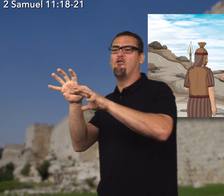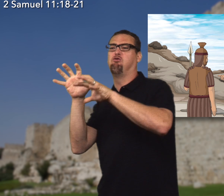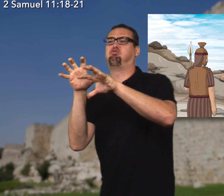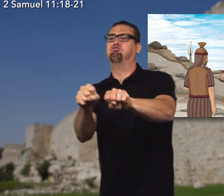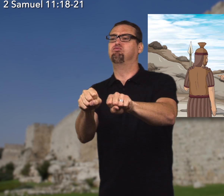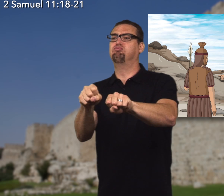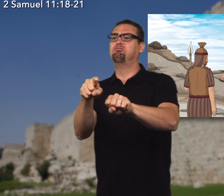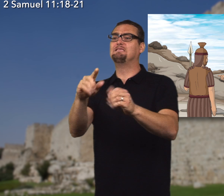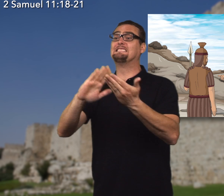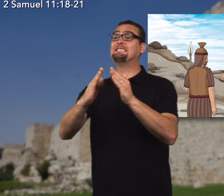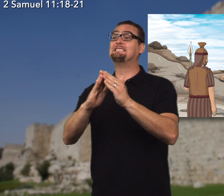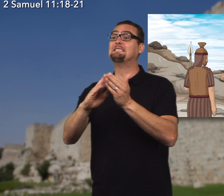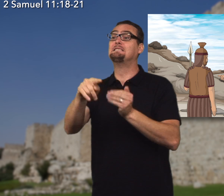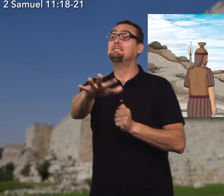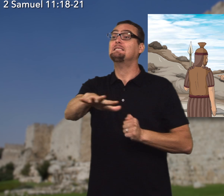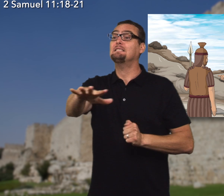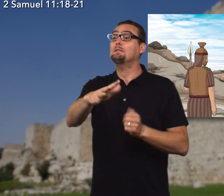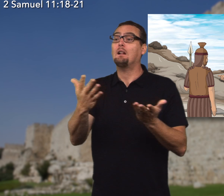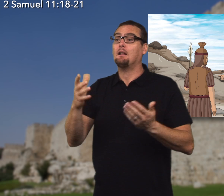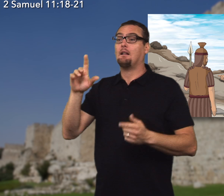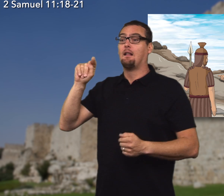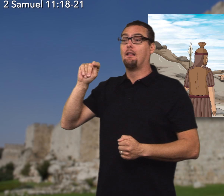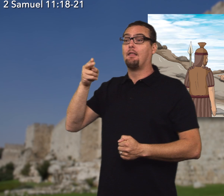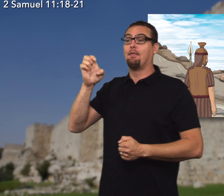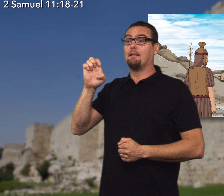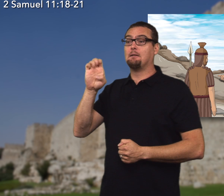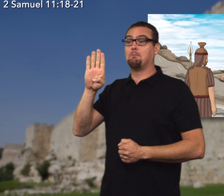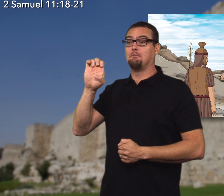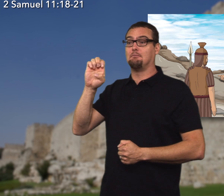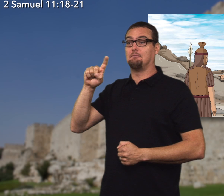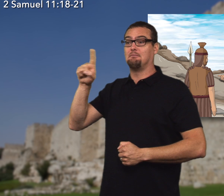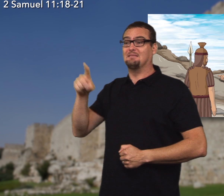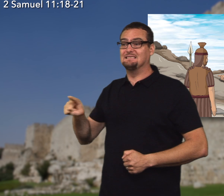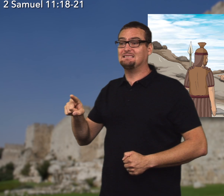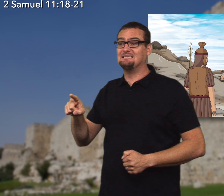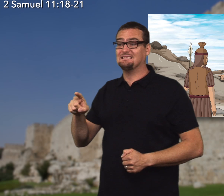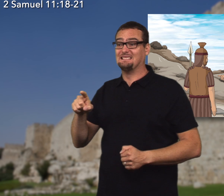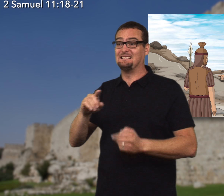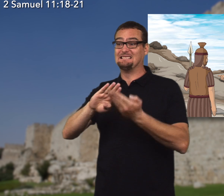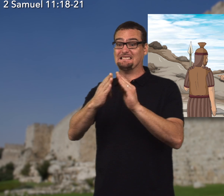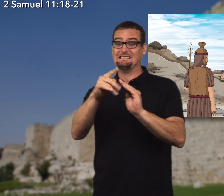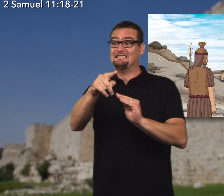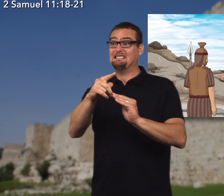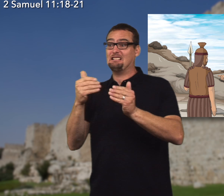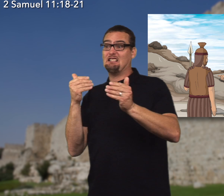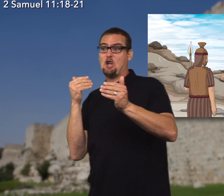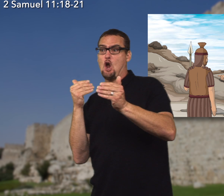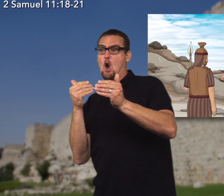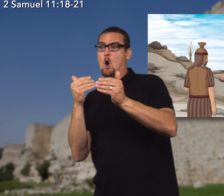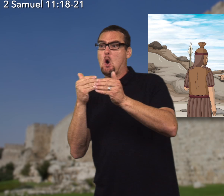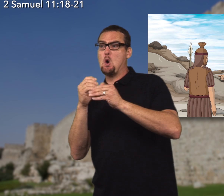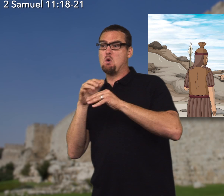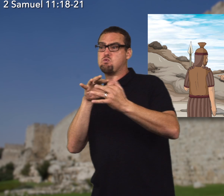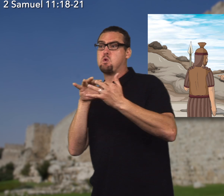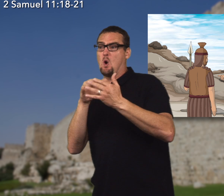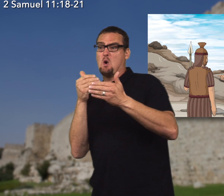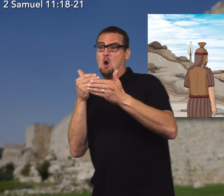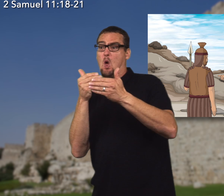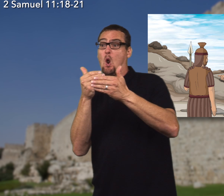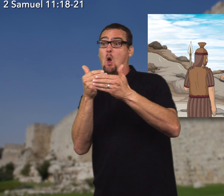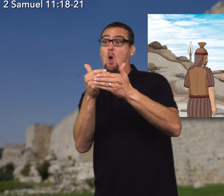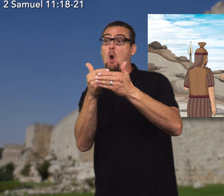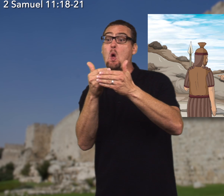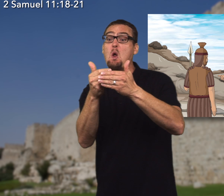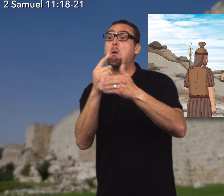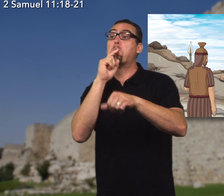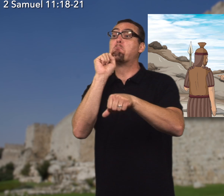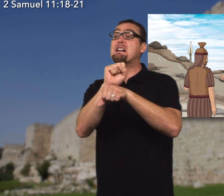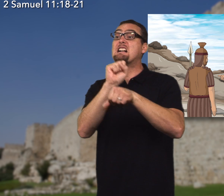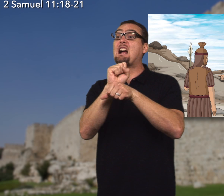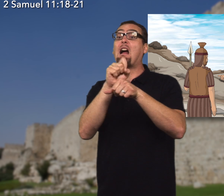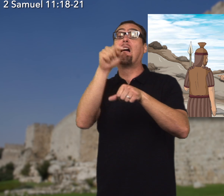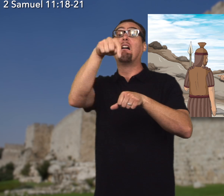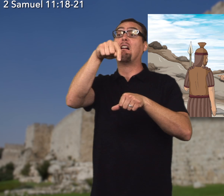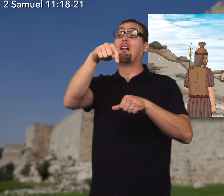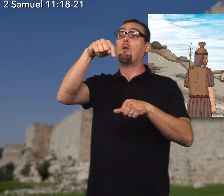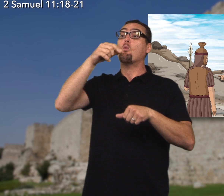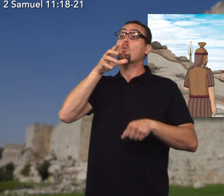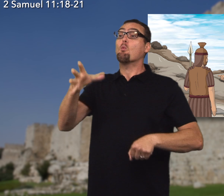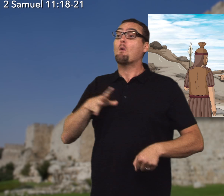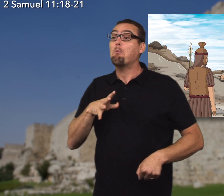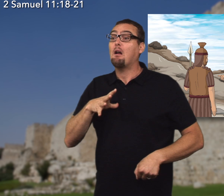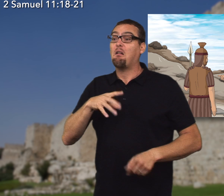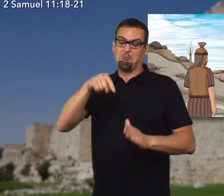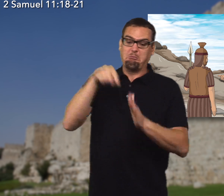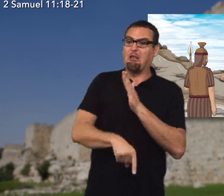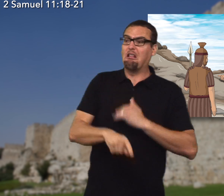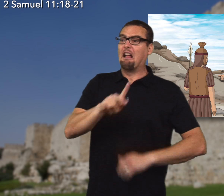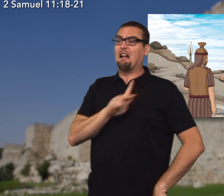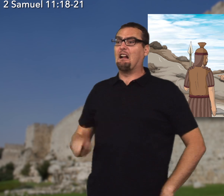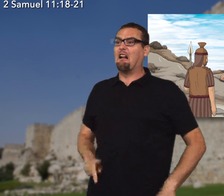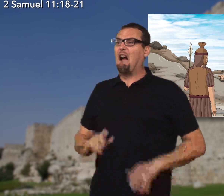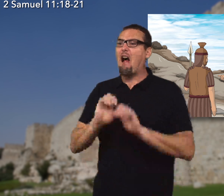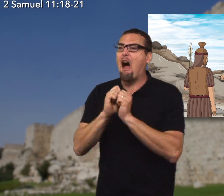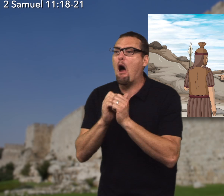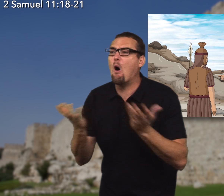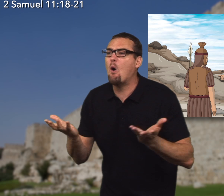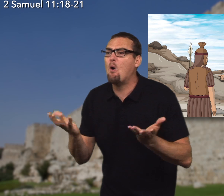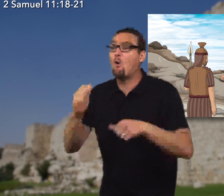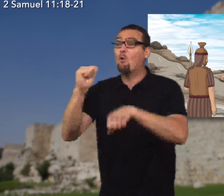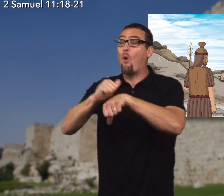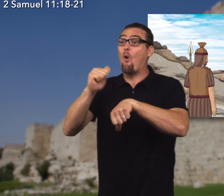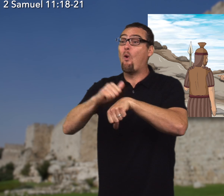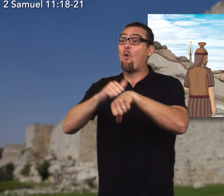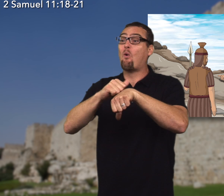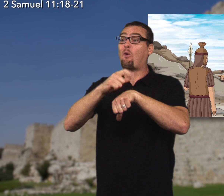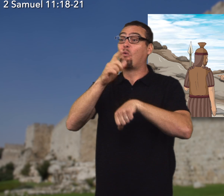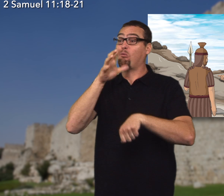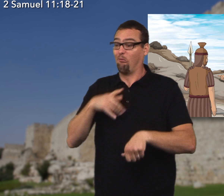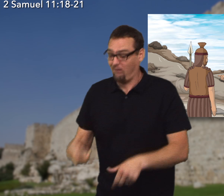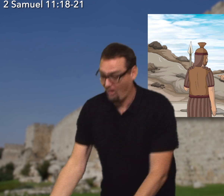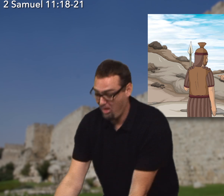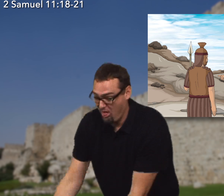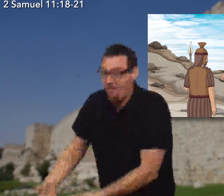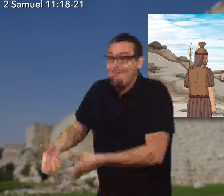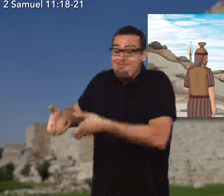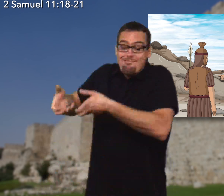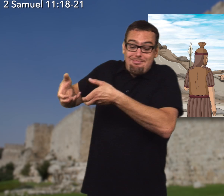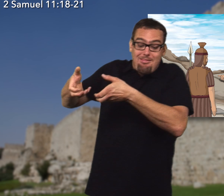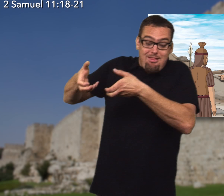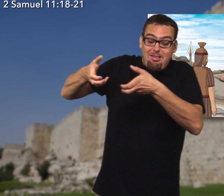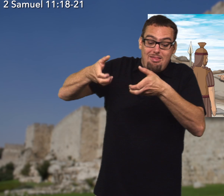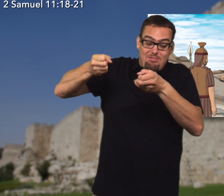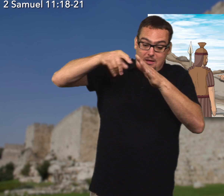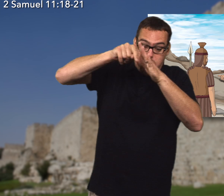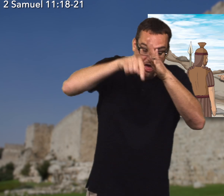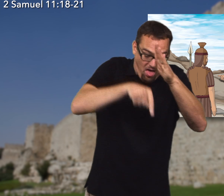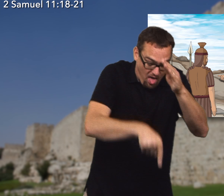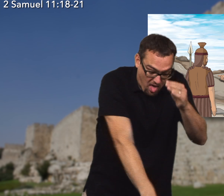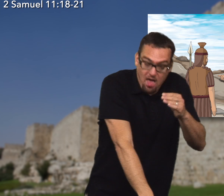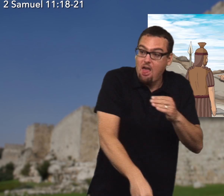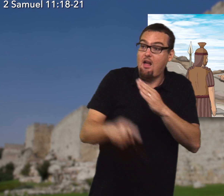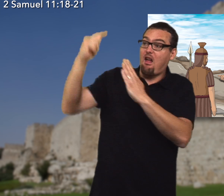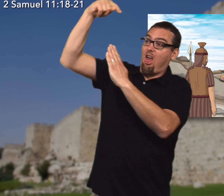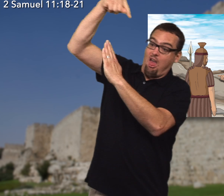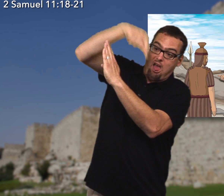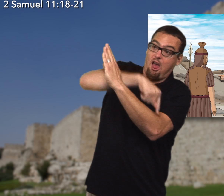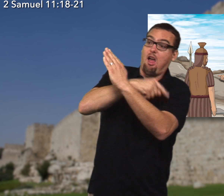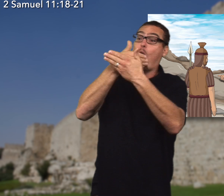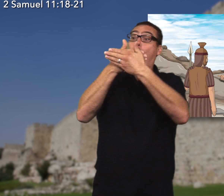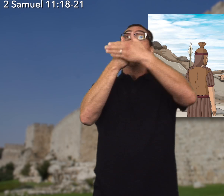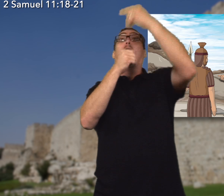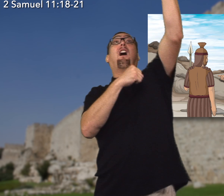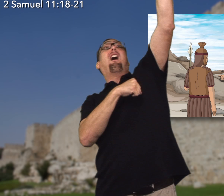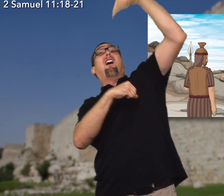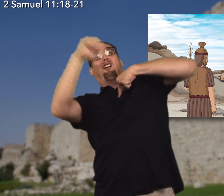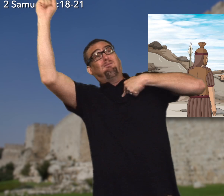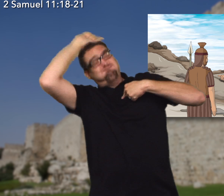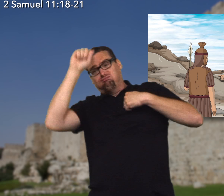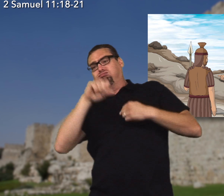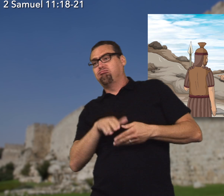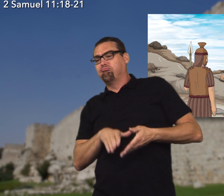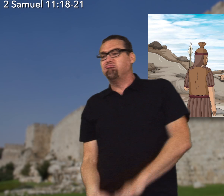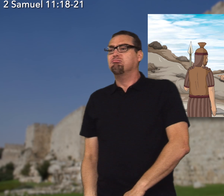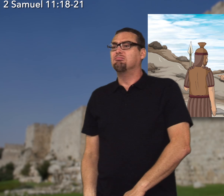Was it not a woman who dropped an upper millstone on him from the wall, so that he died in Thebez?